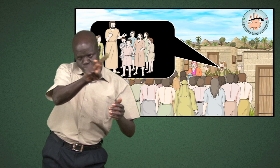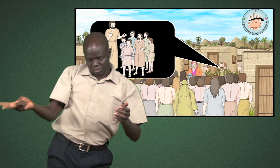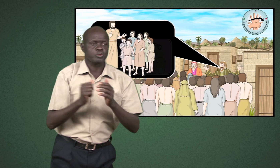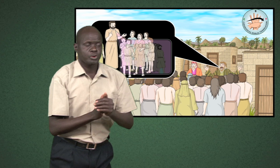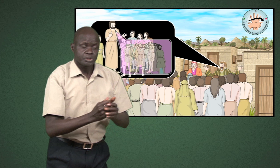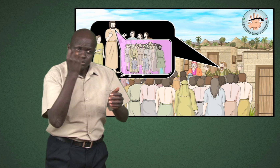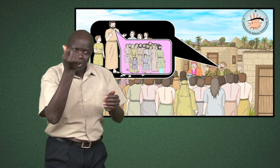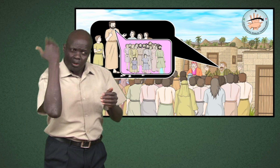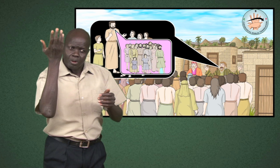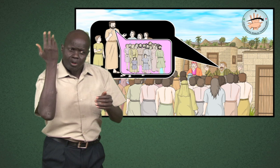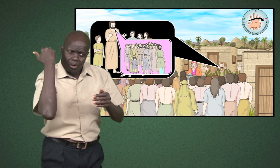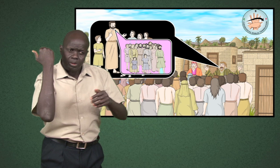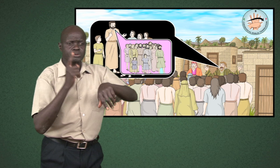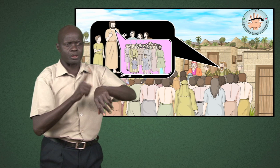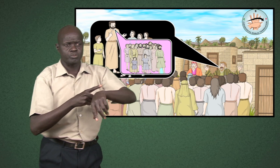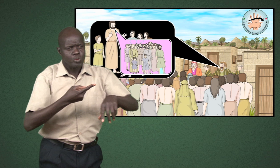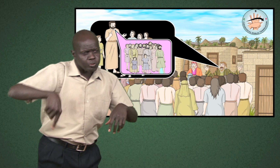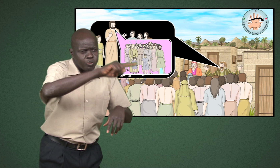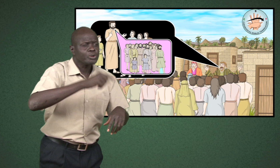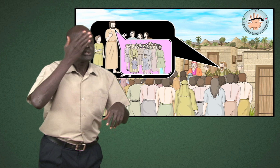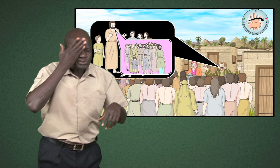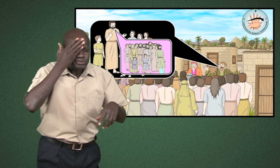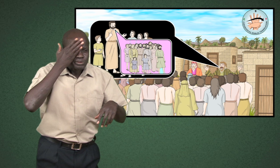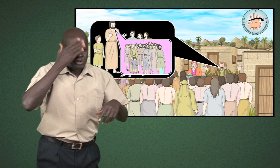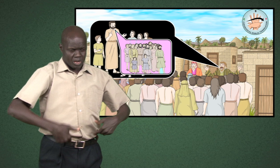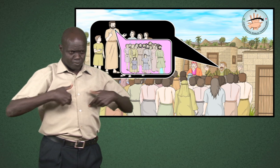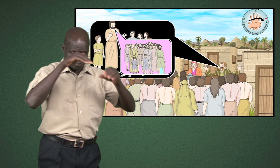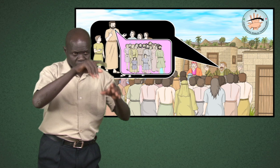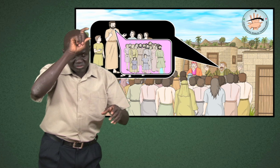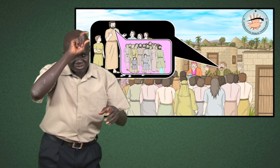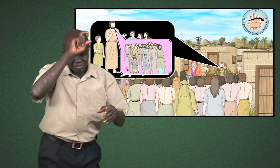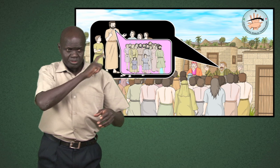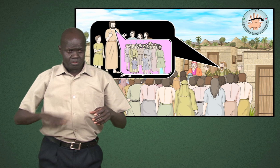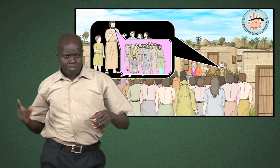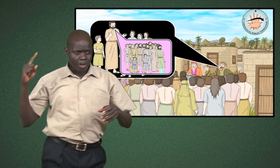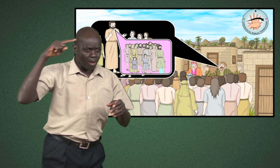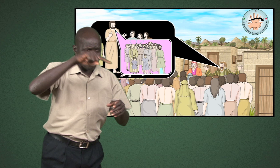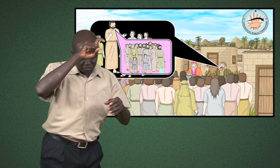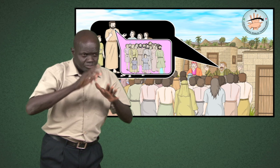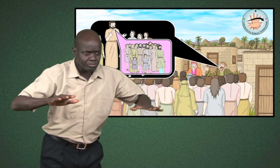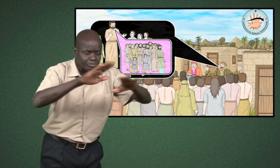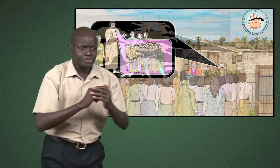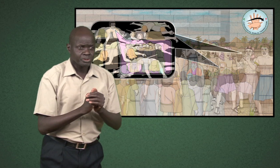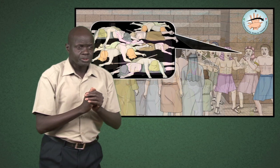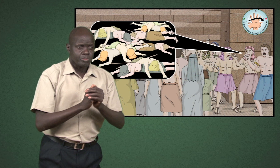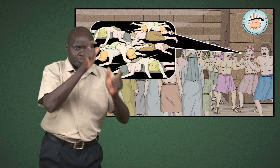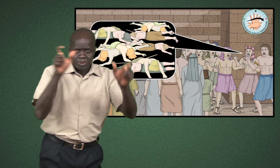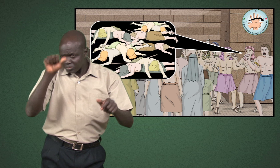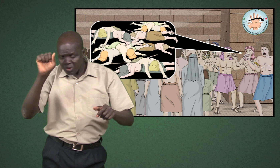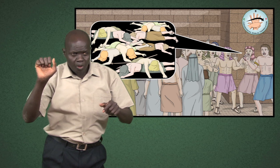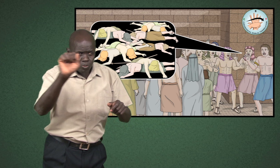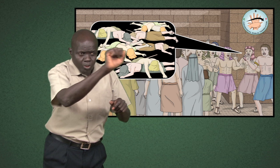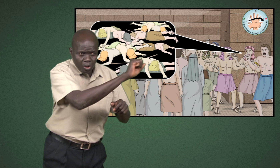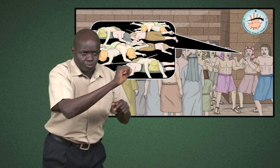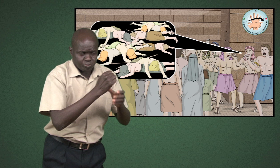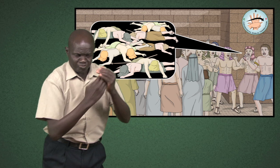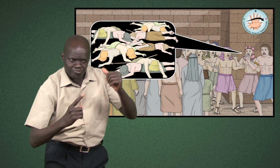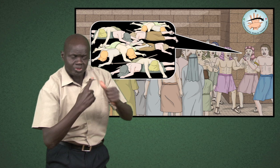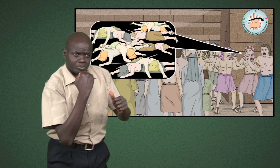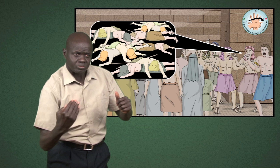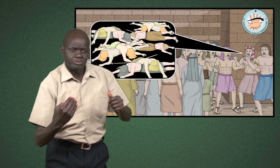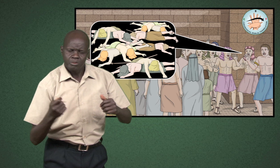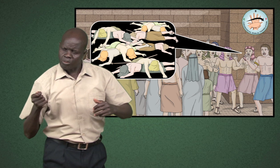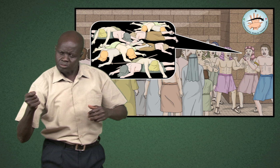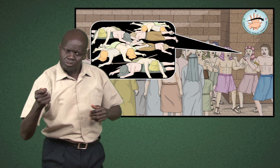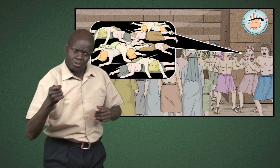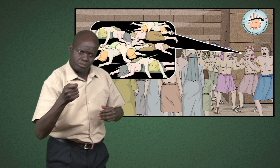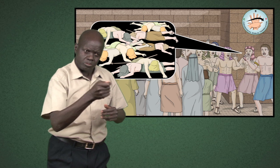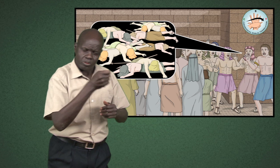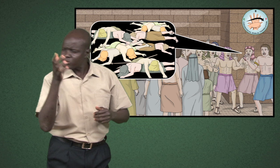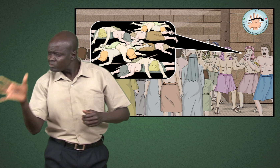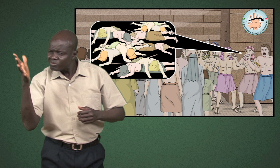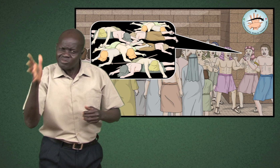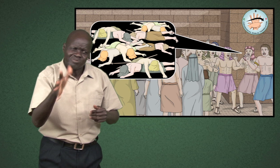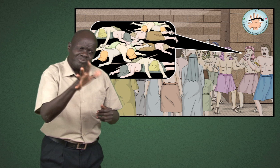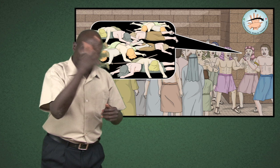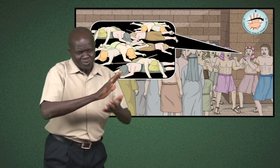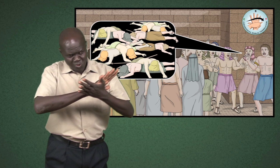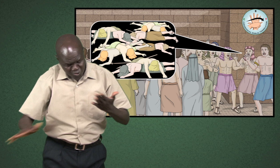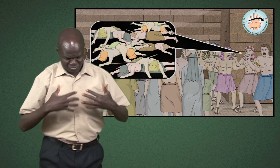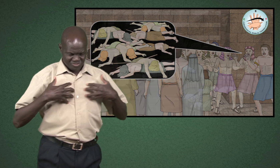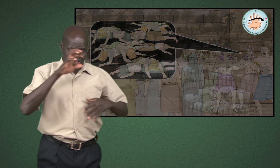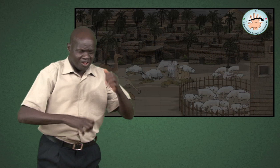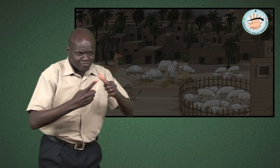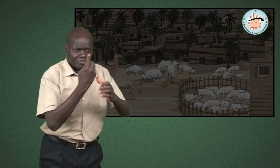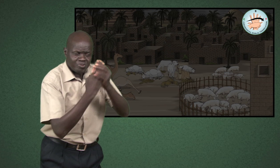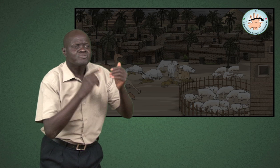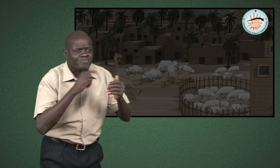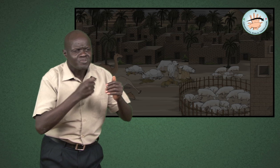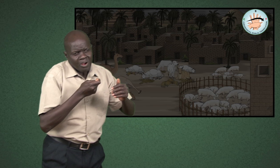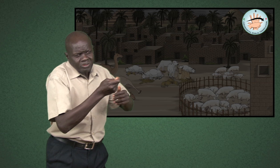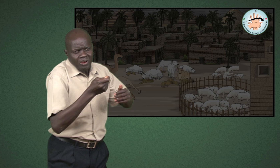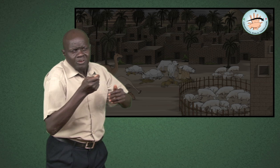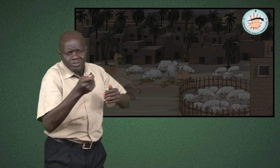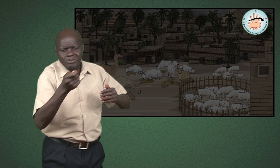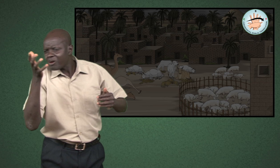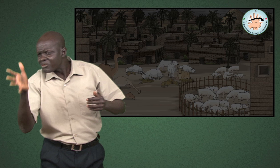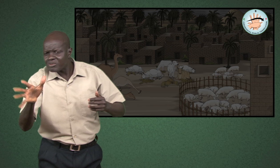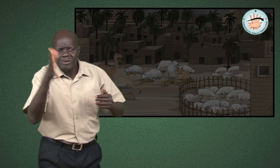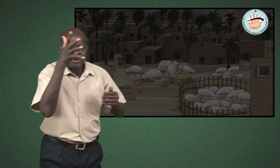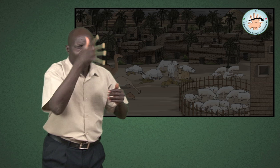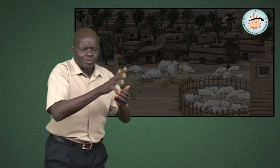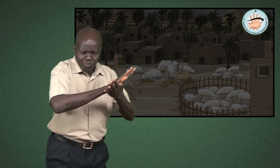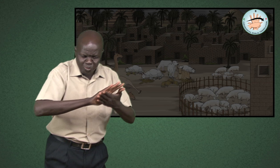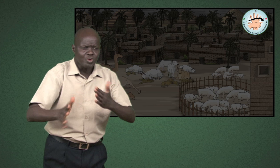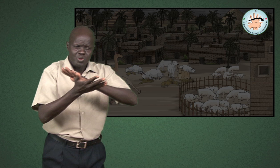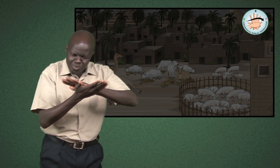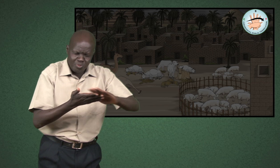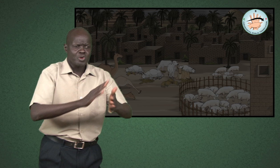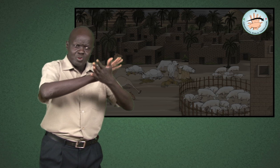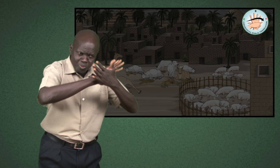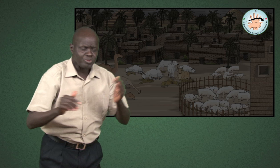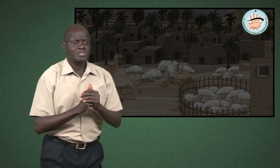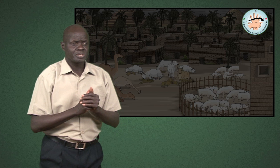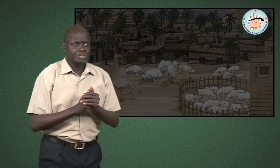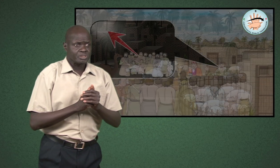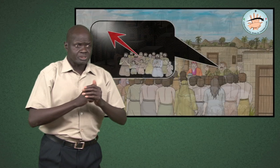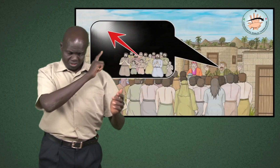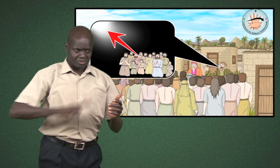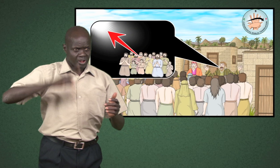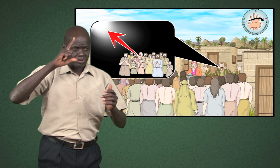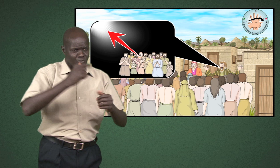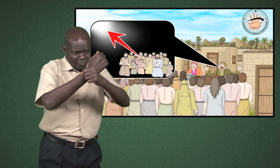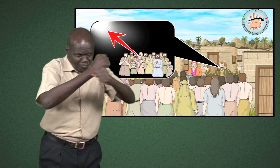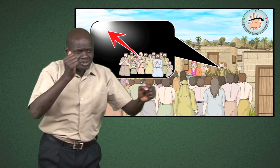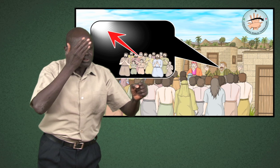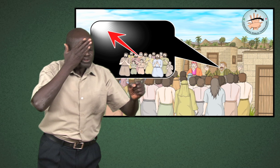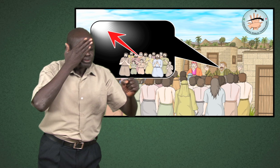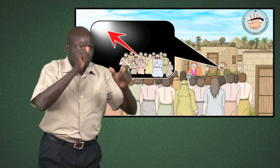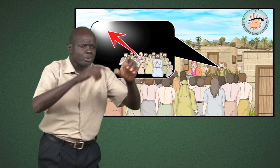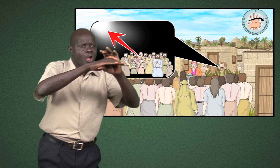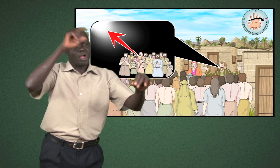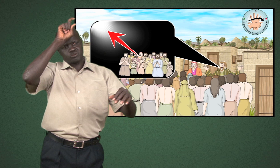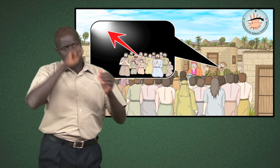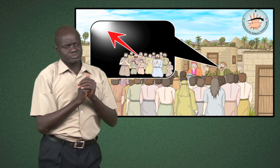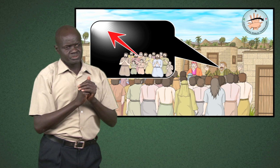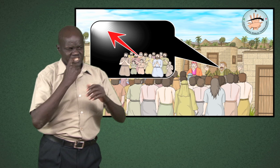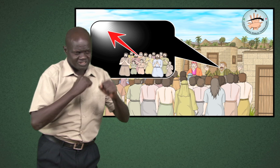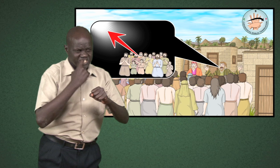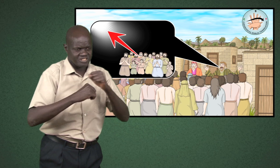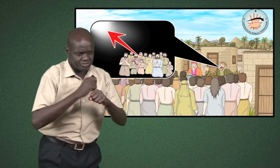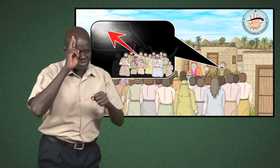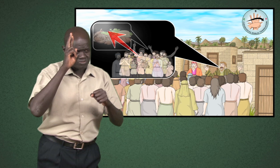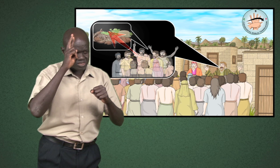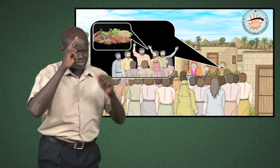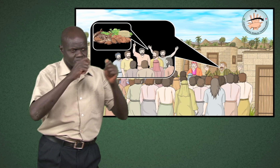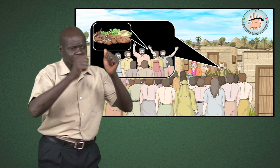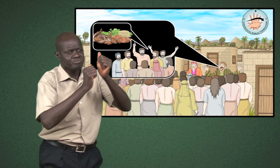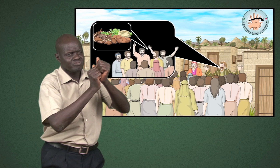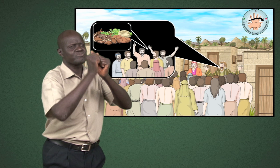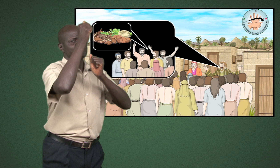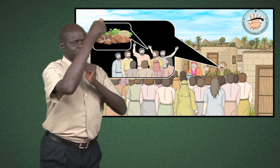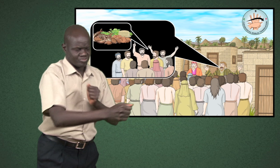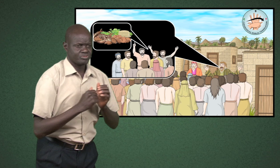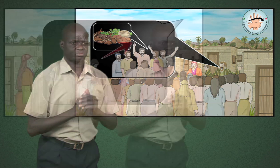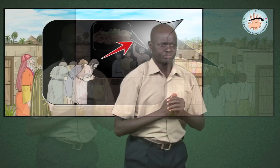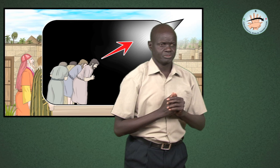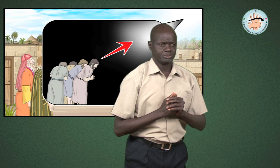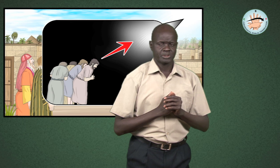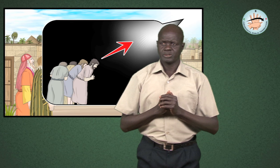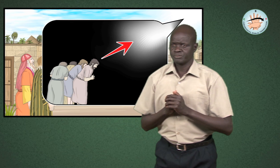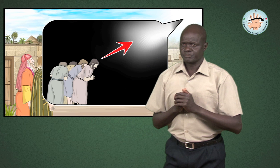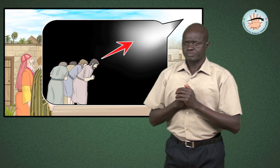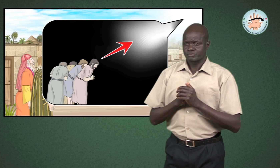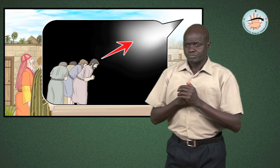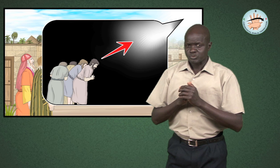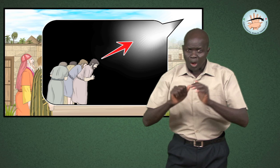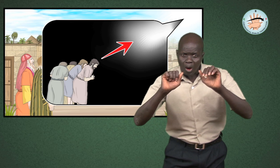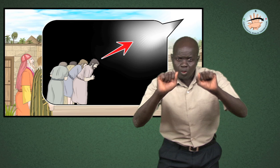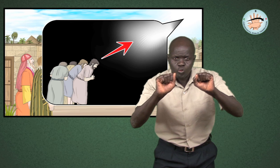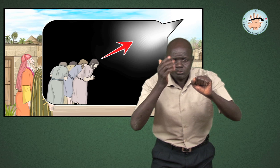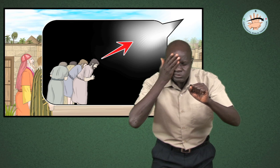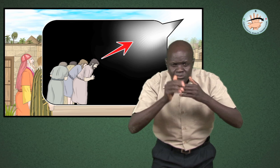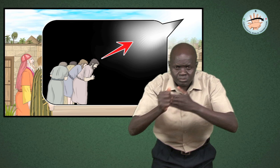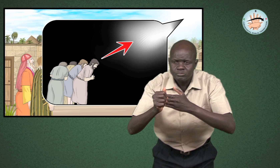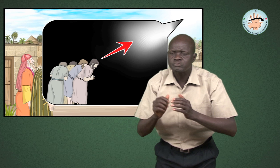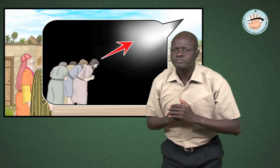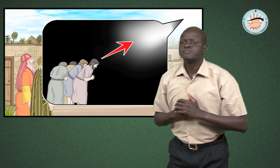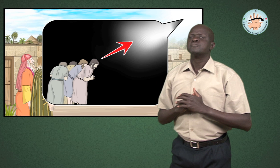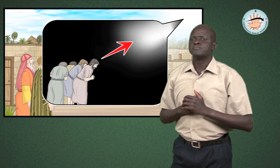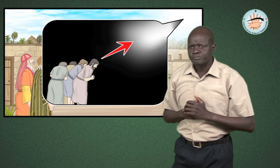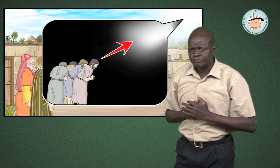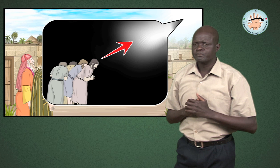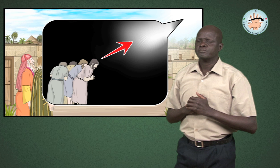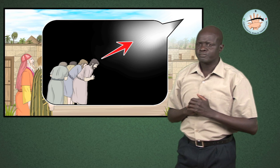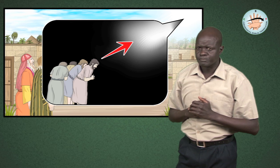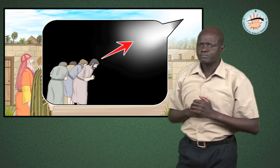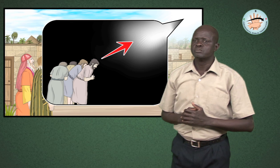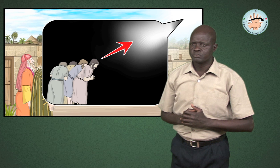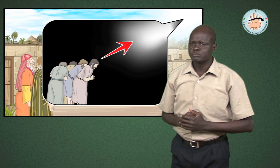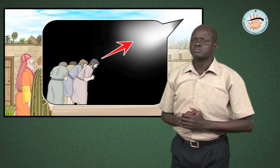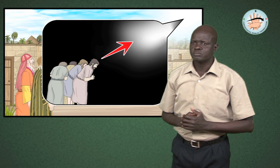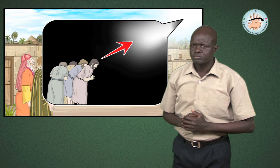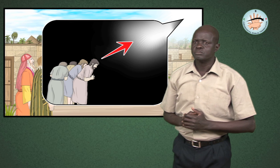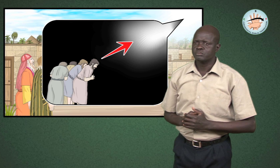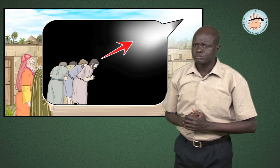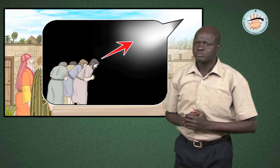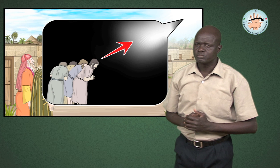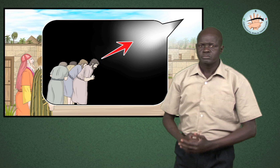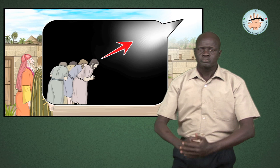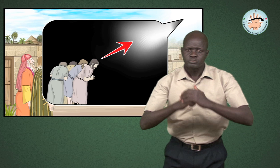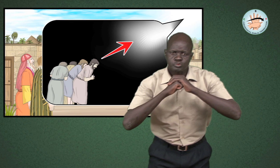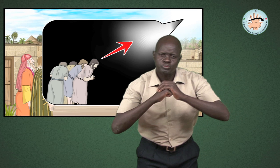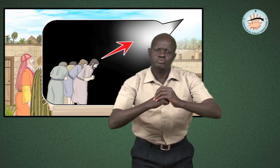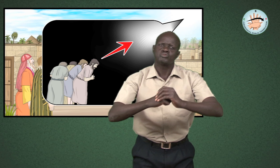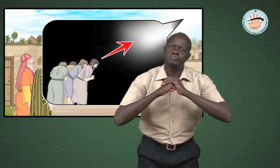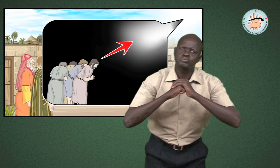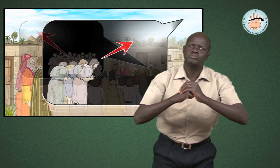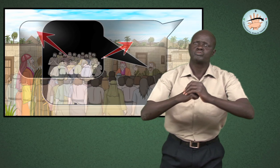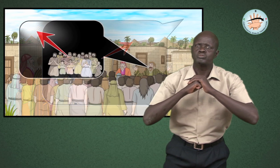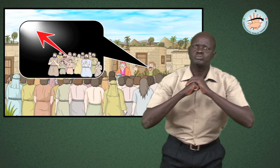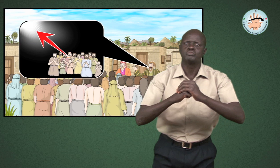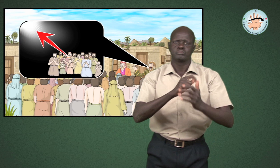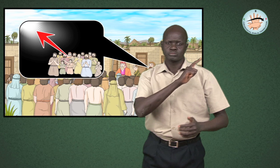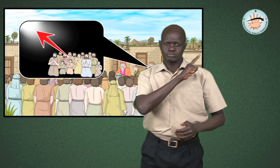you are to reply, ‘It is the Passover sacrifice to the LORD, who passed over the houses of the Israelites in Egypt when He struck down the Egyptians and spared our homes.’” Then the people bowed down and worshiped.